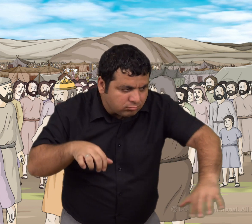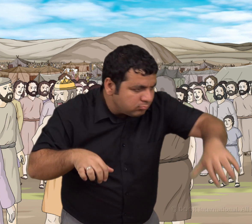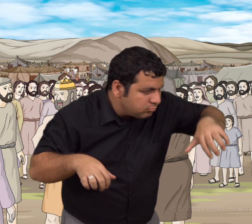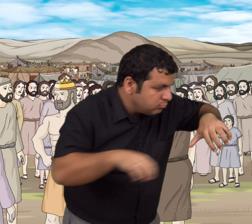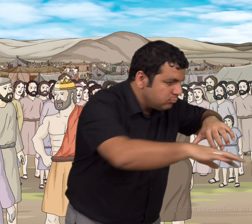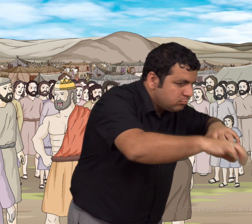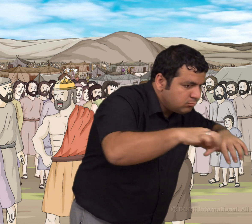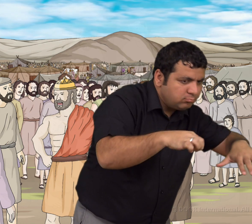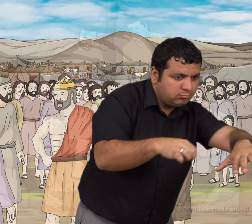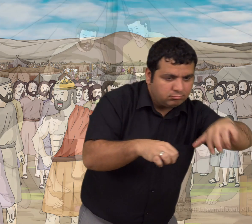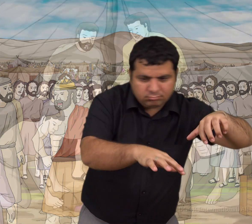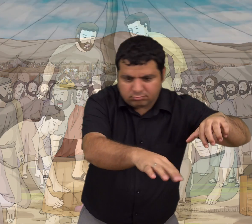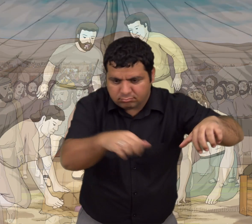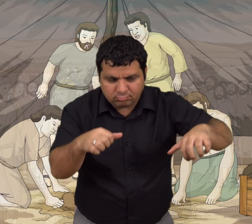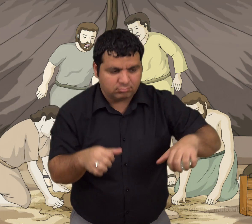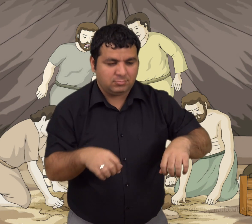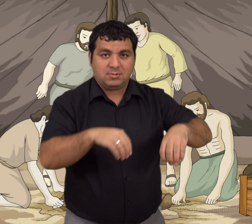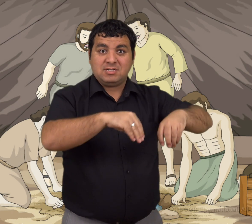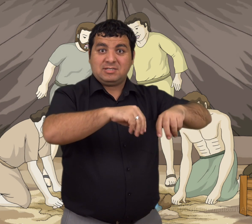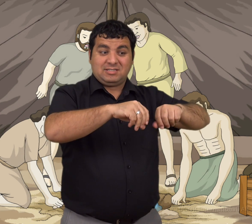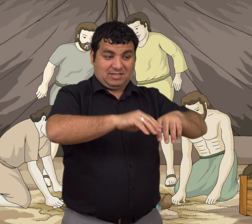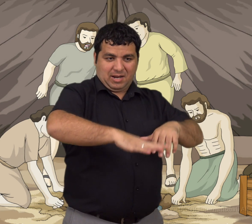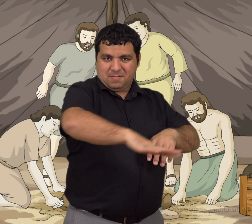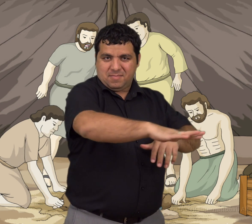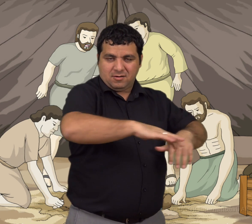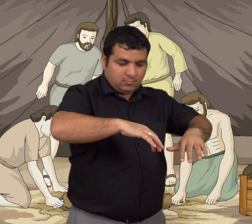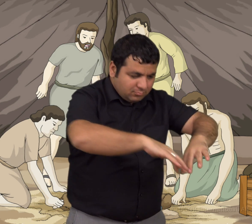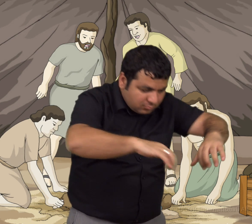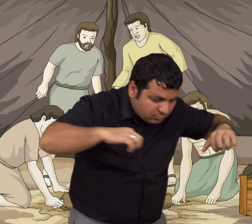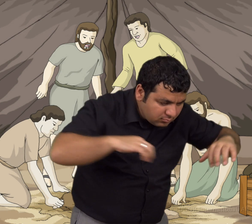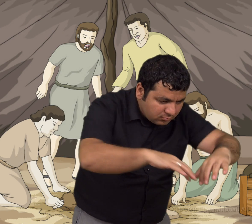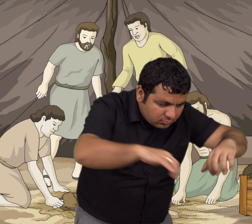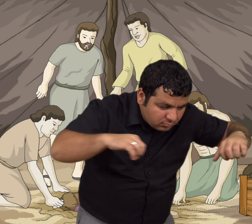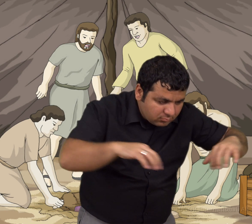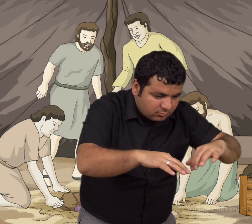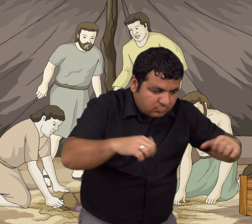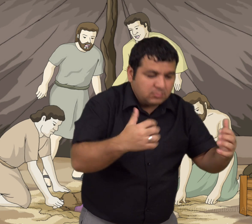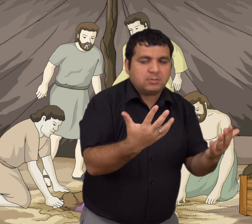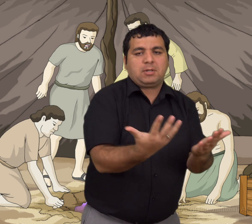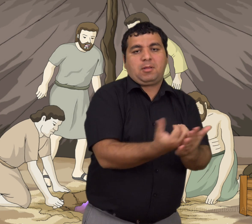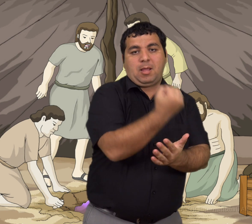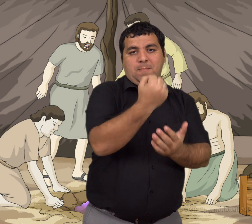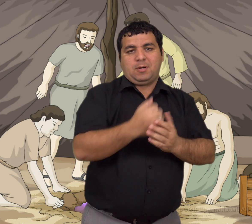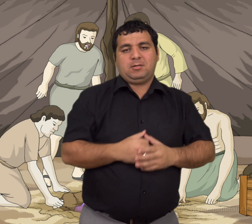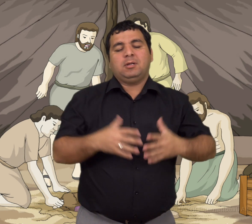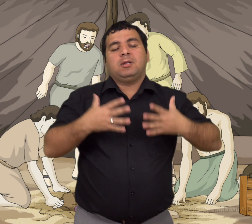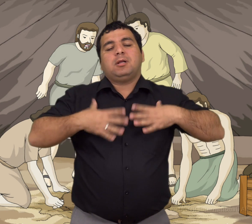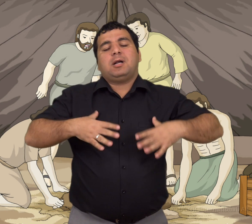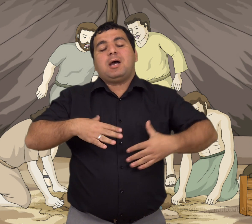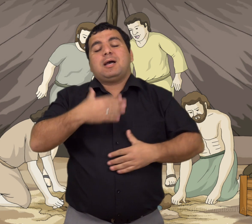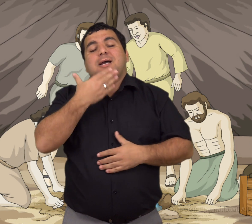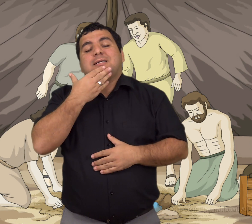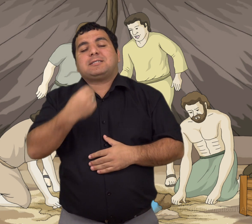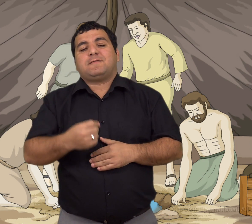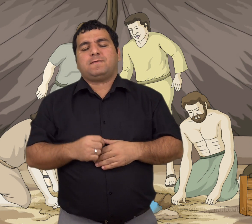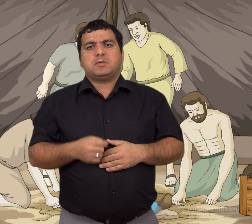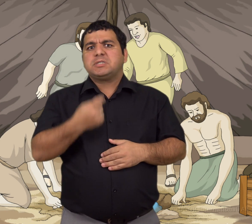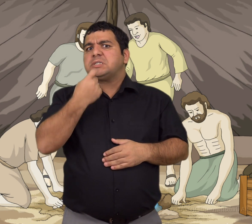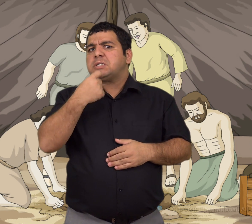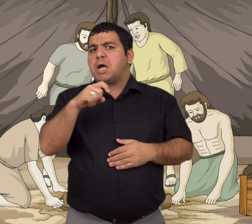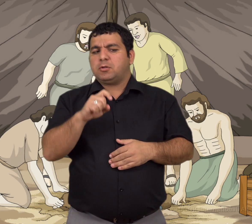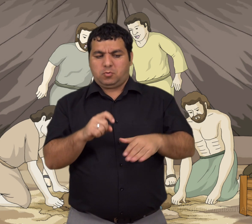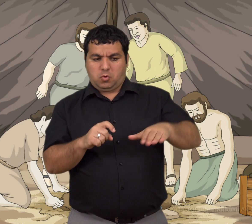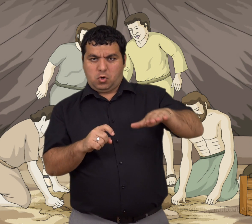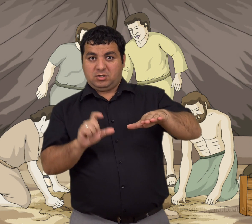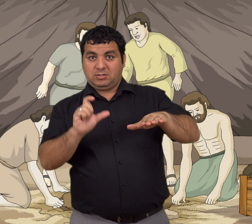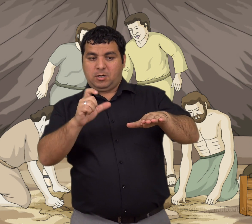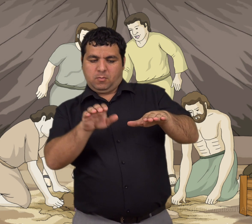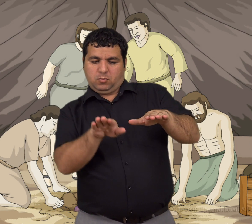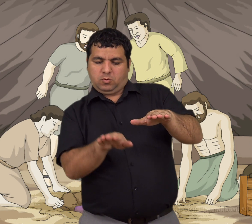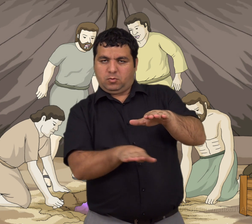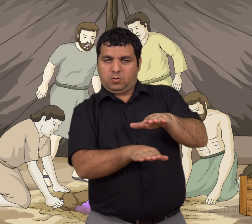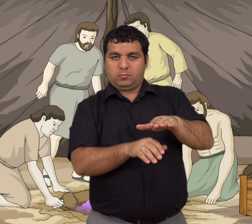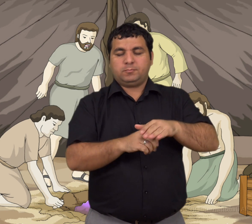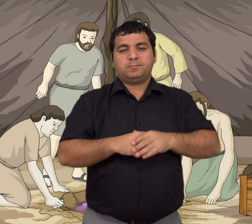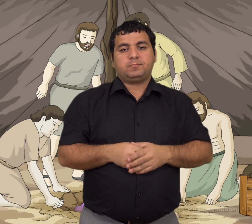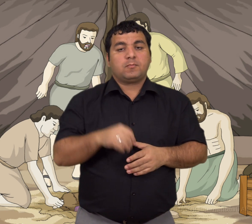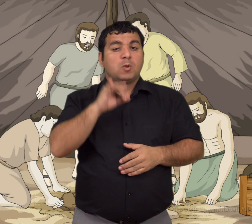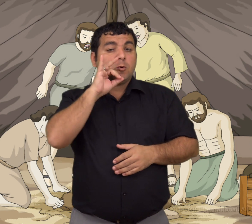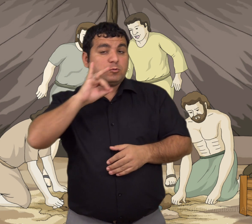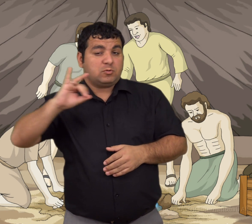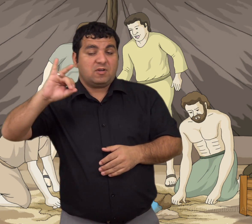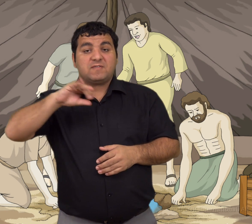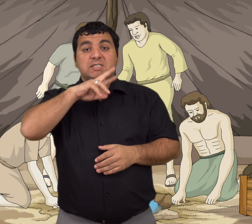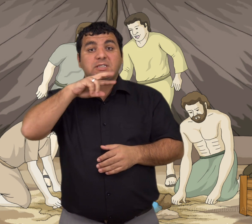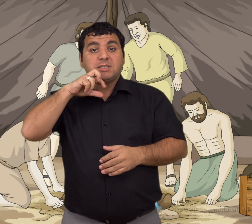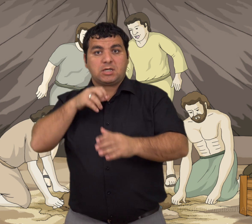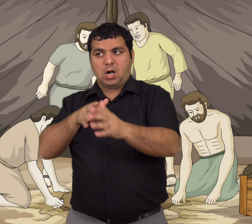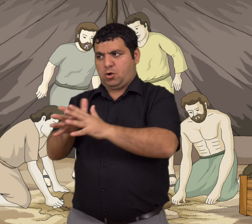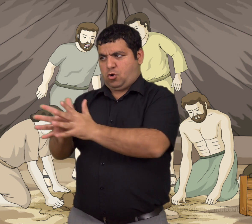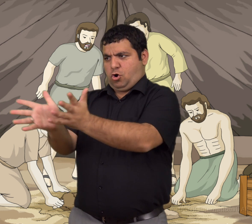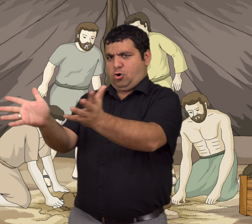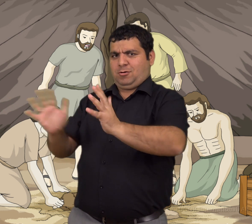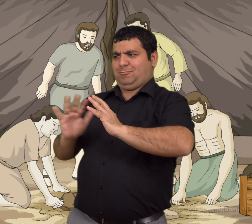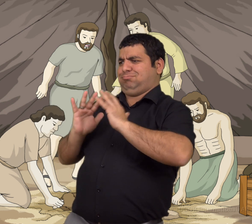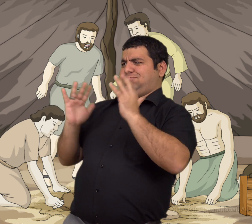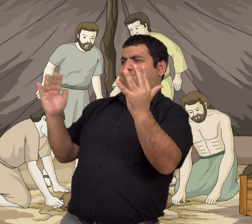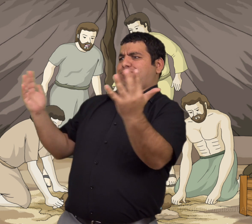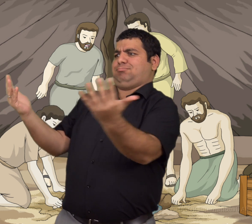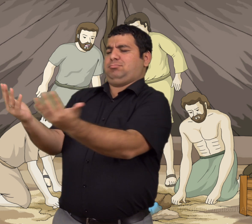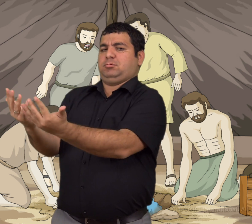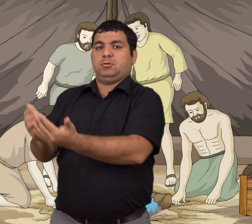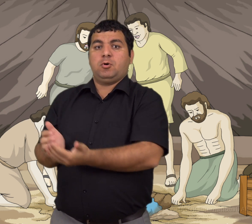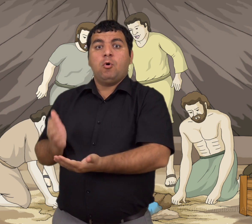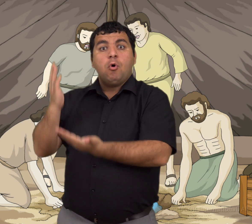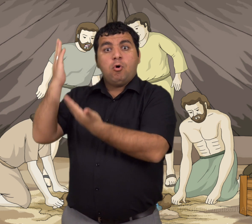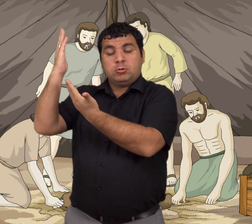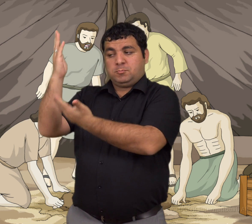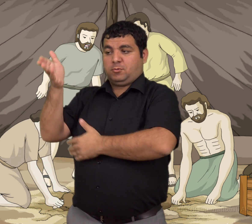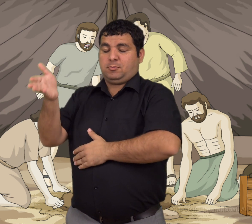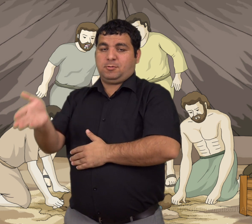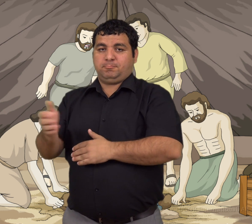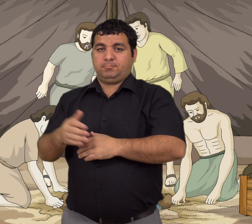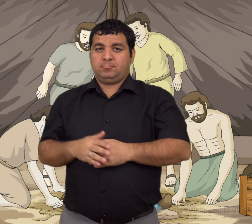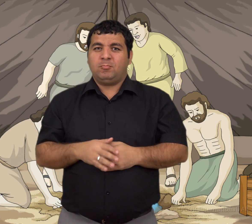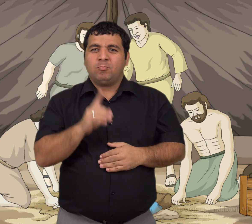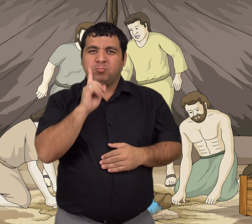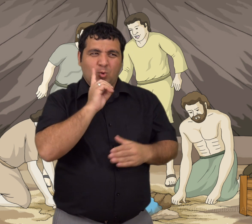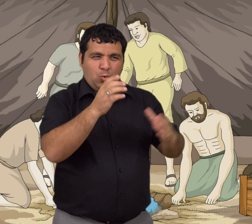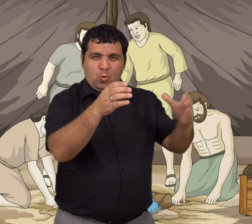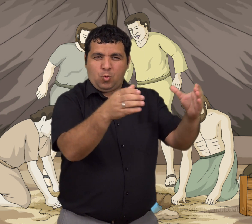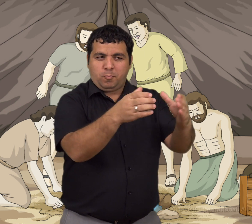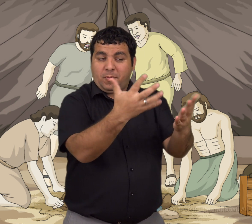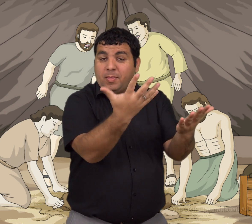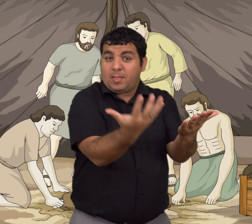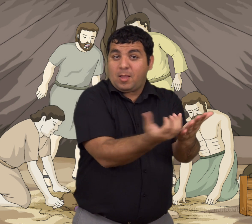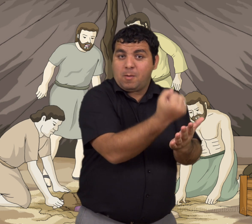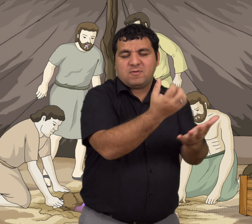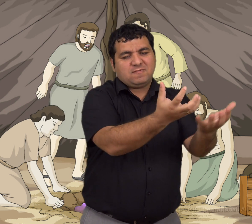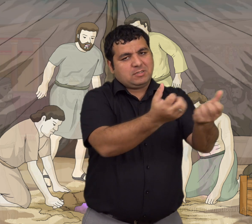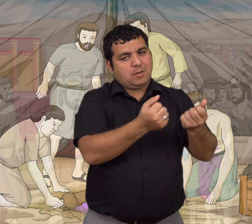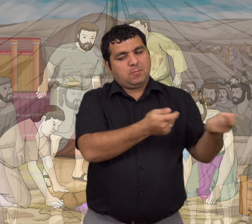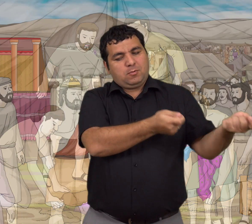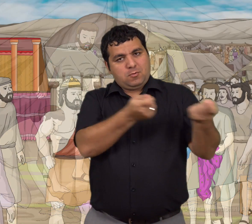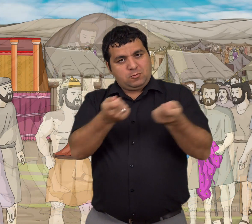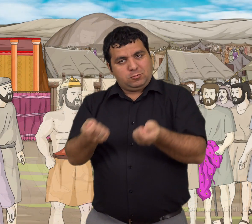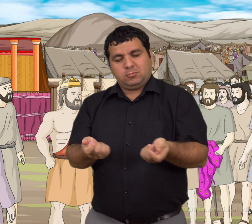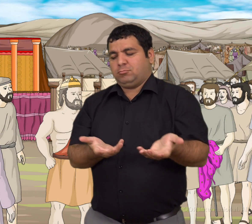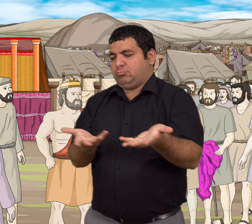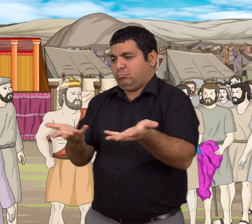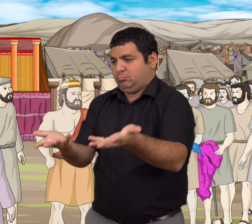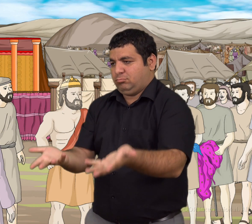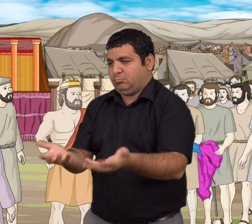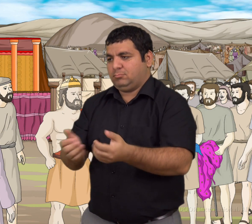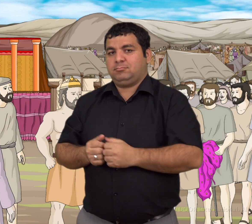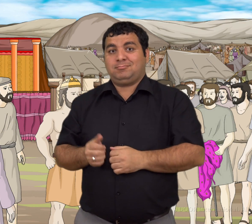So Joshua sent messengers who ran to the tent, and there it all was, hidden in his tent, with the silver underneath.